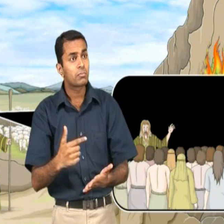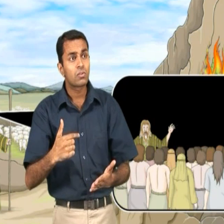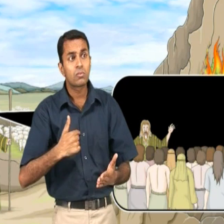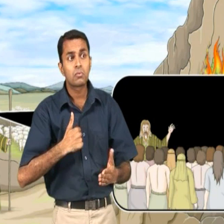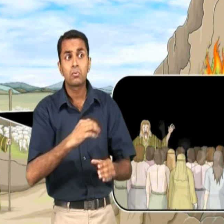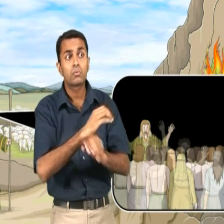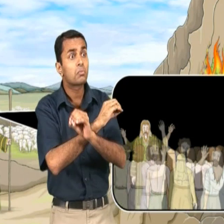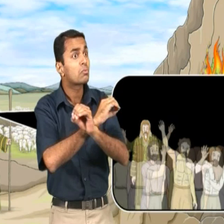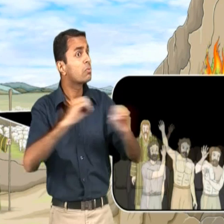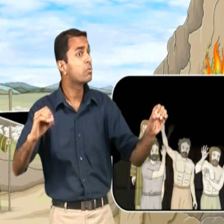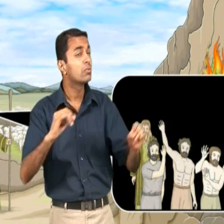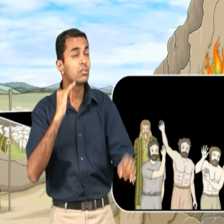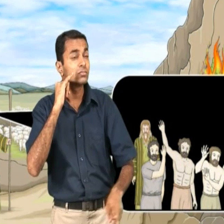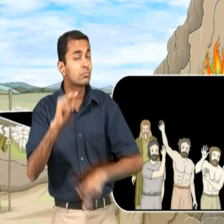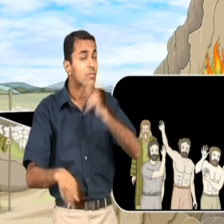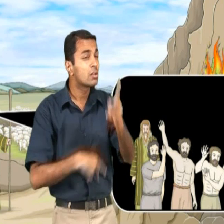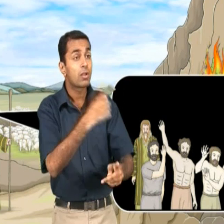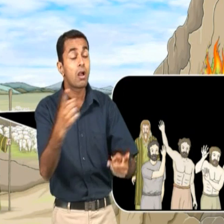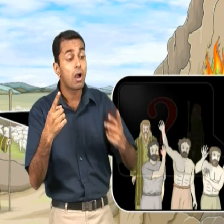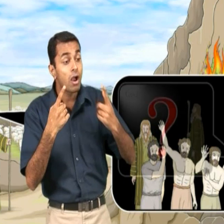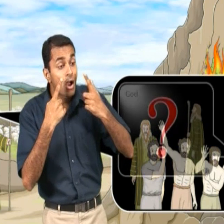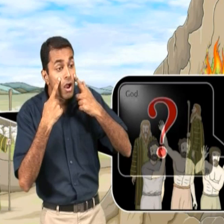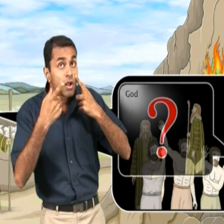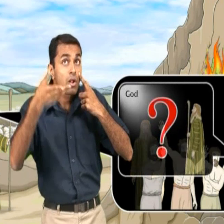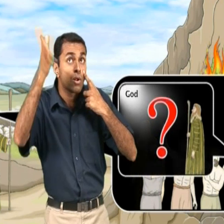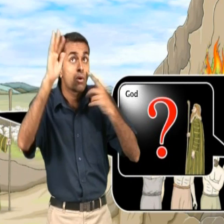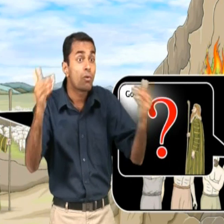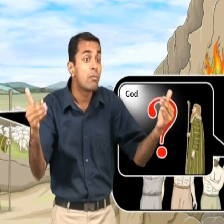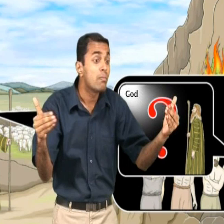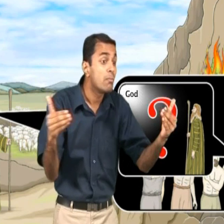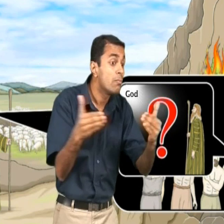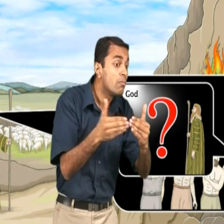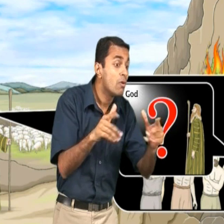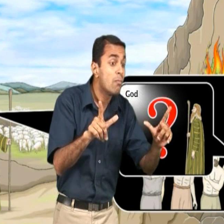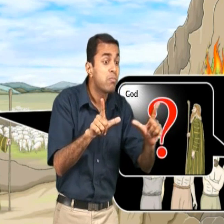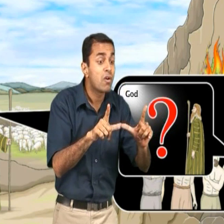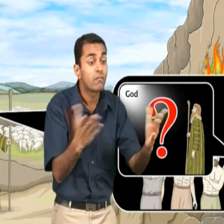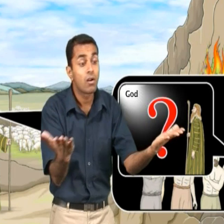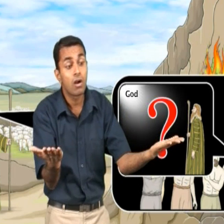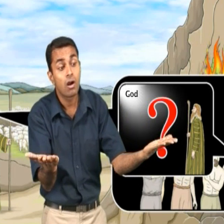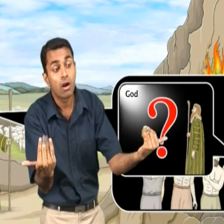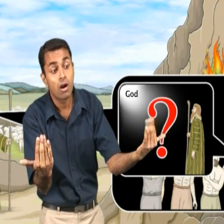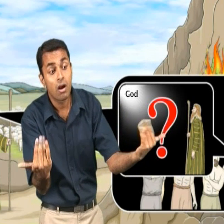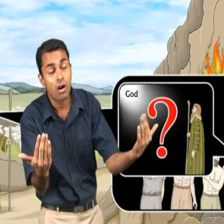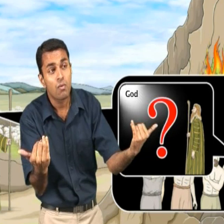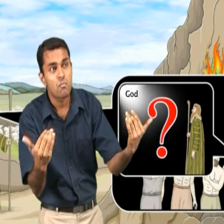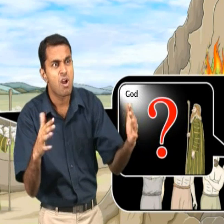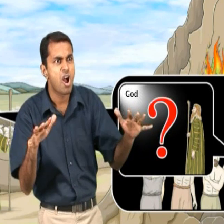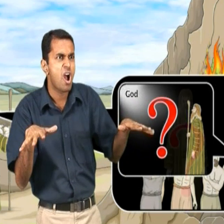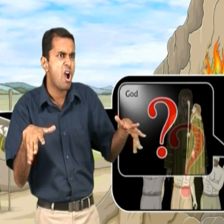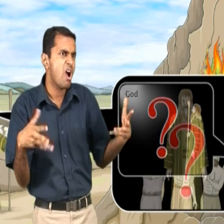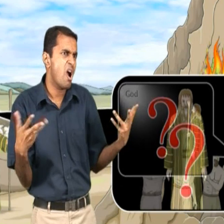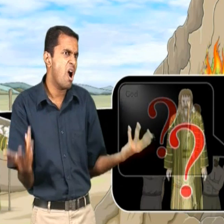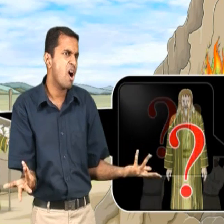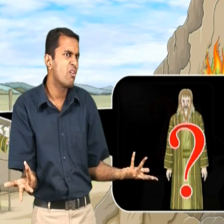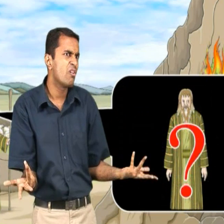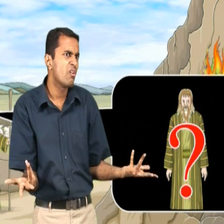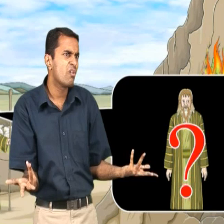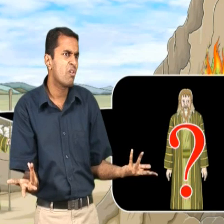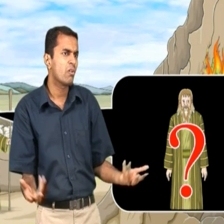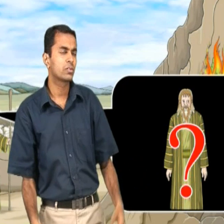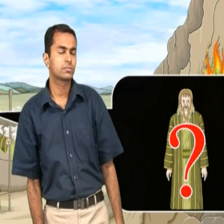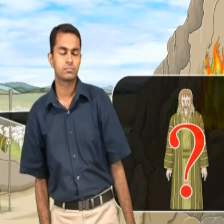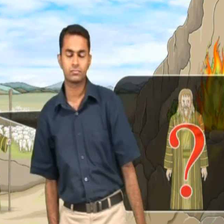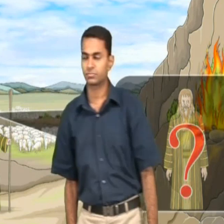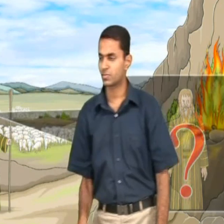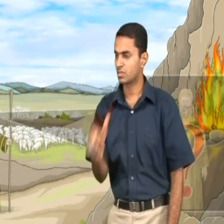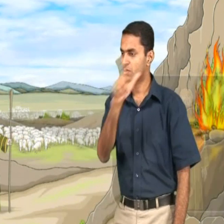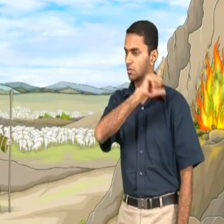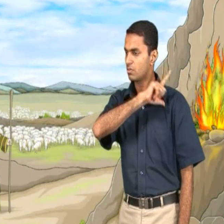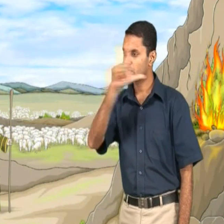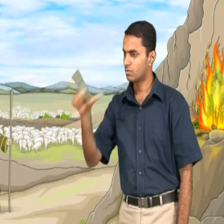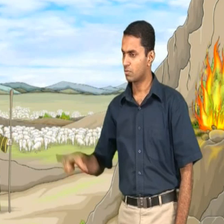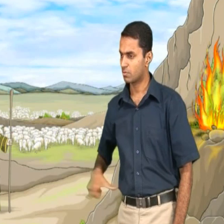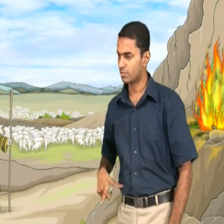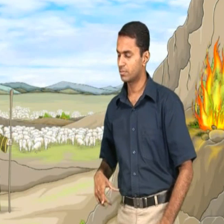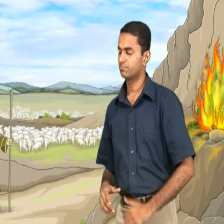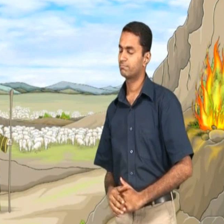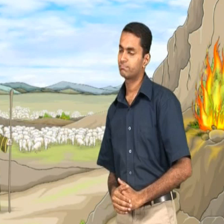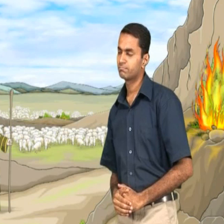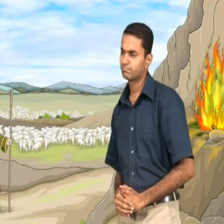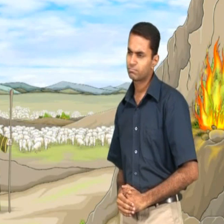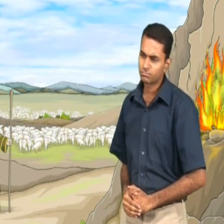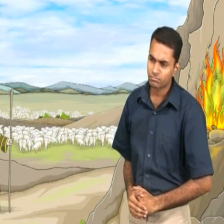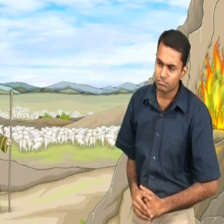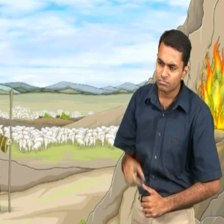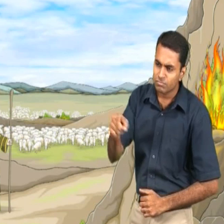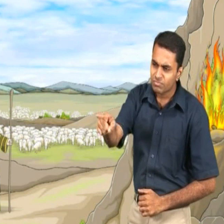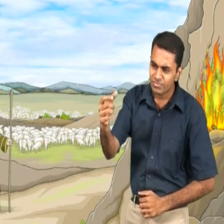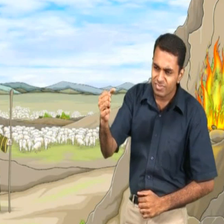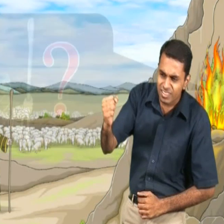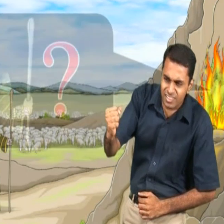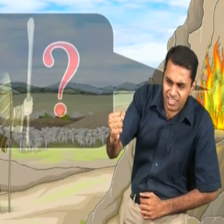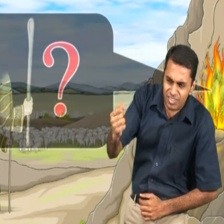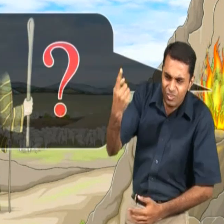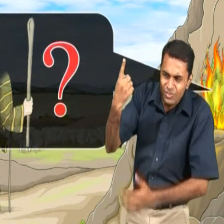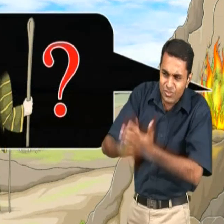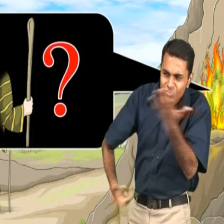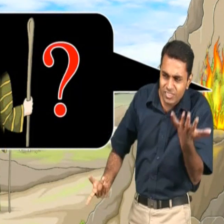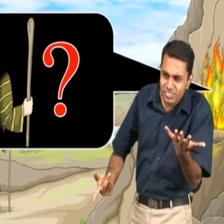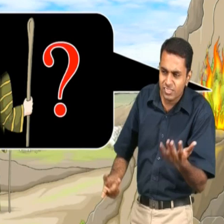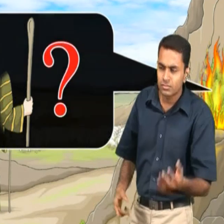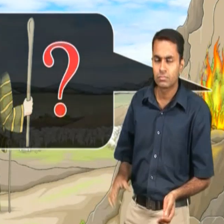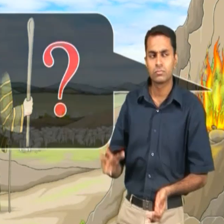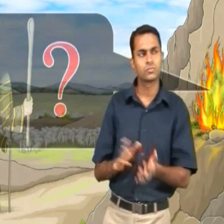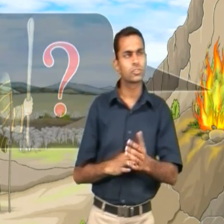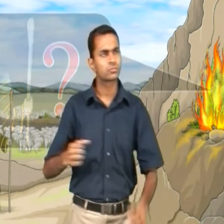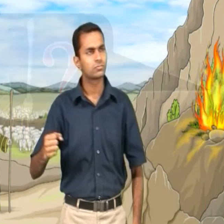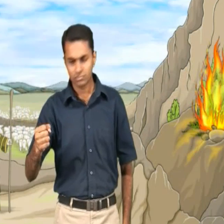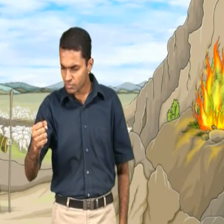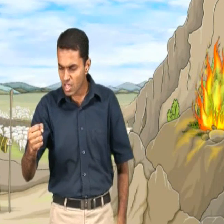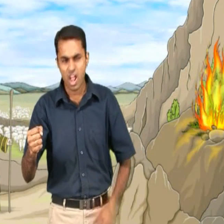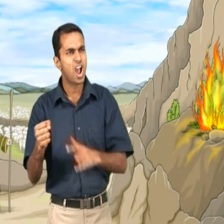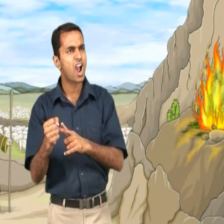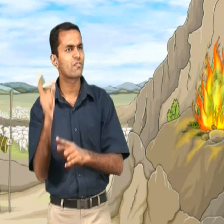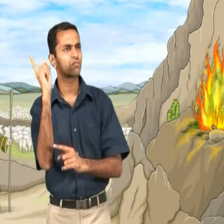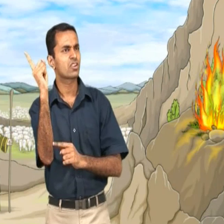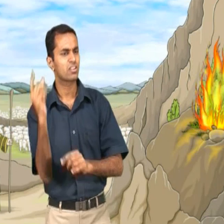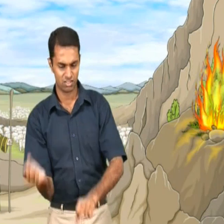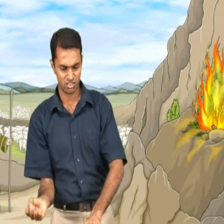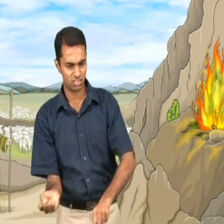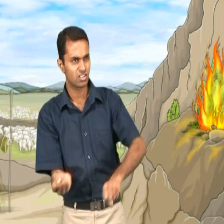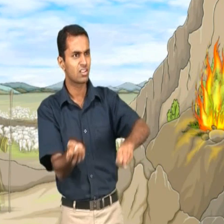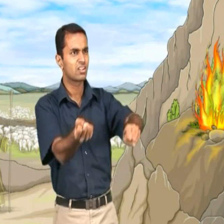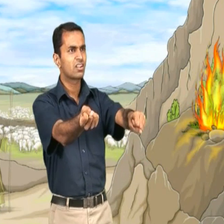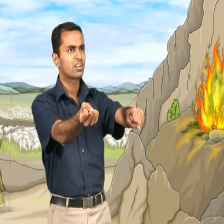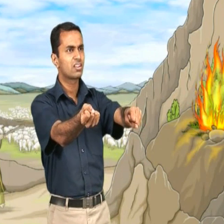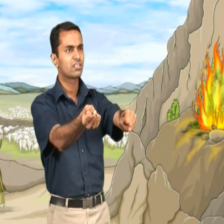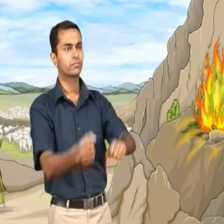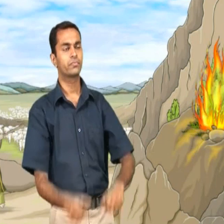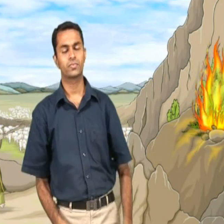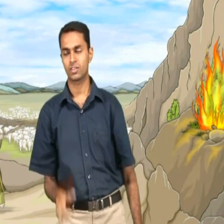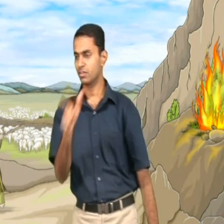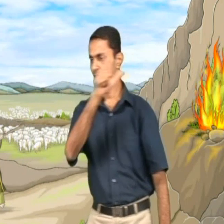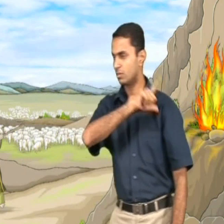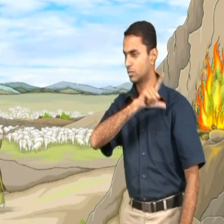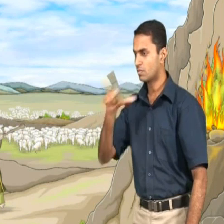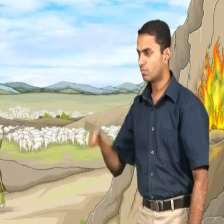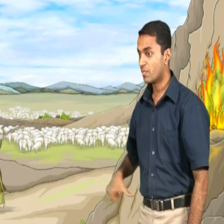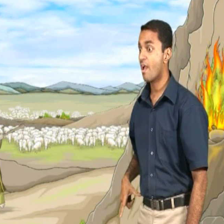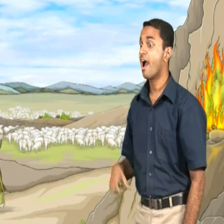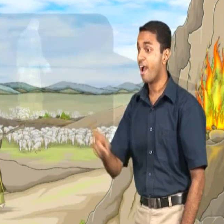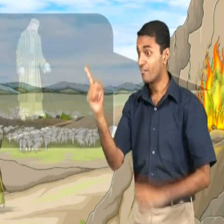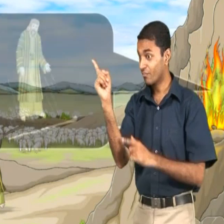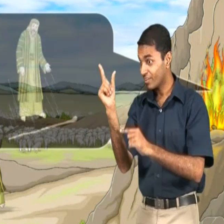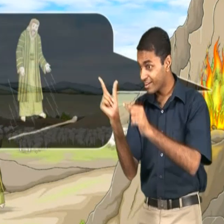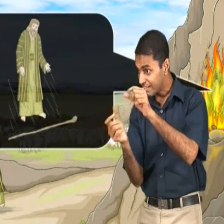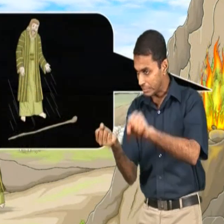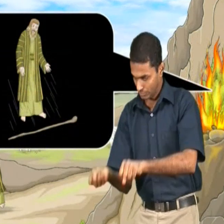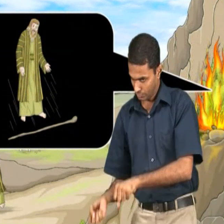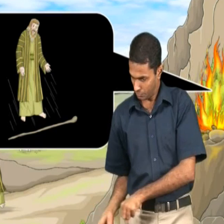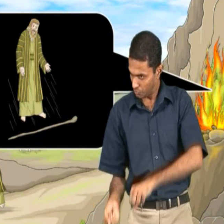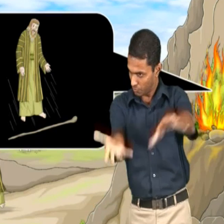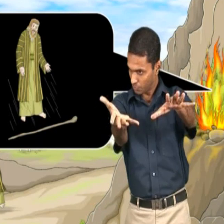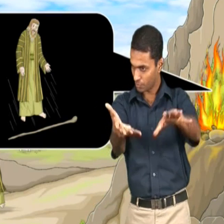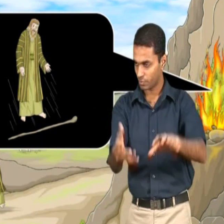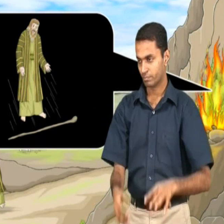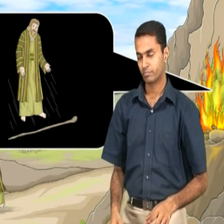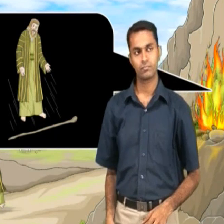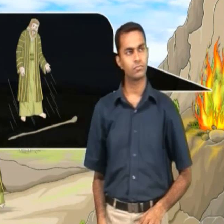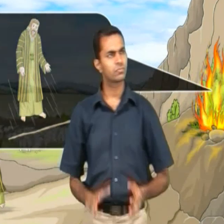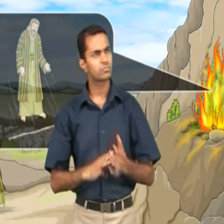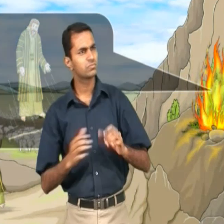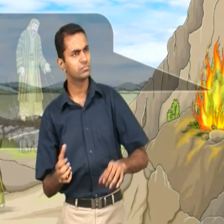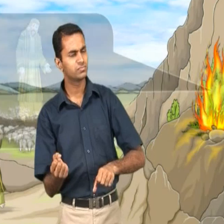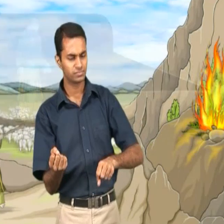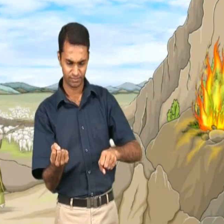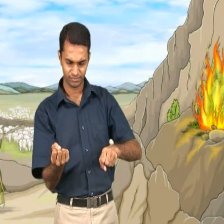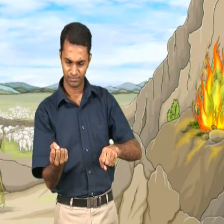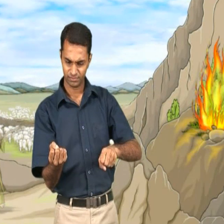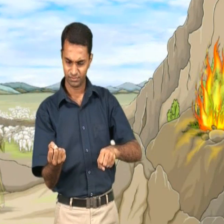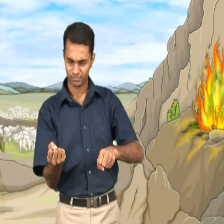For they may say, ‘The LORD has not appeared to you.’” And the LORD asked him, “What is that in your hand?”